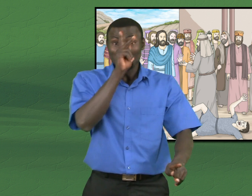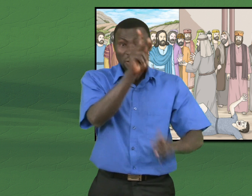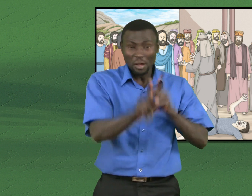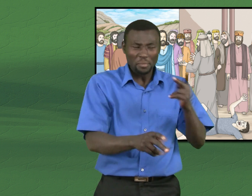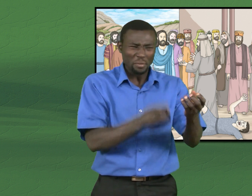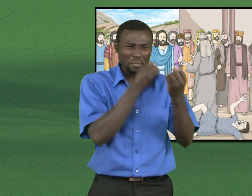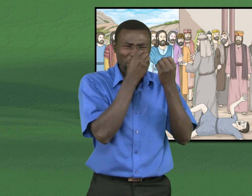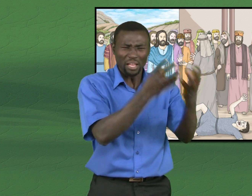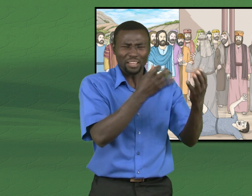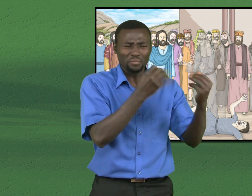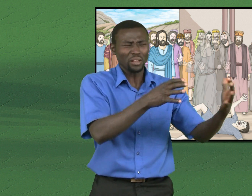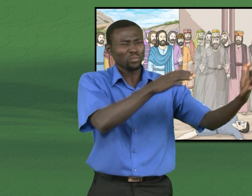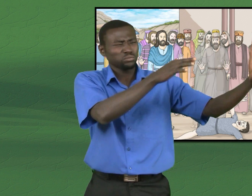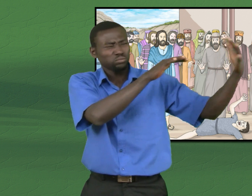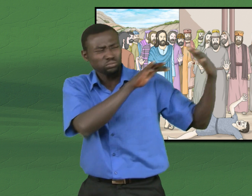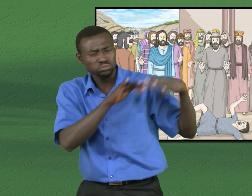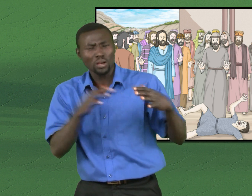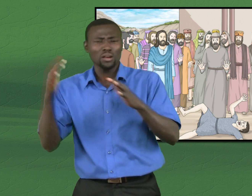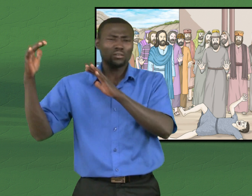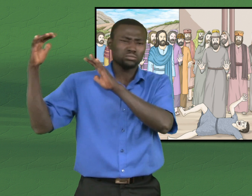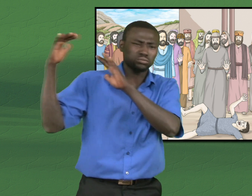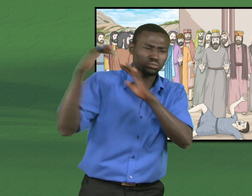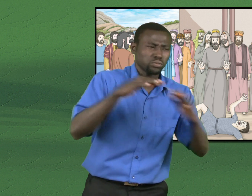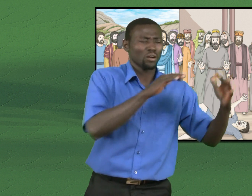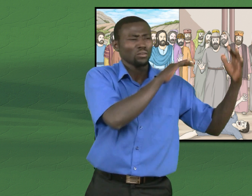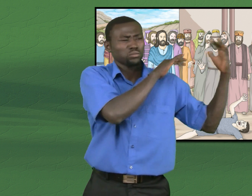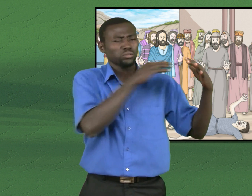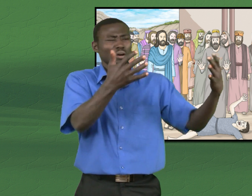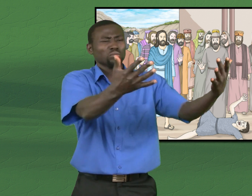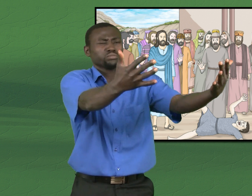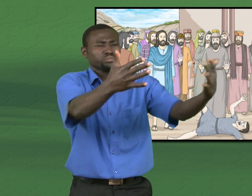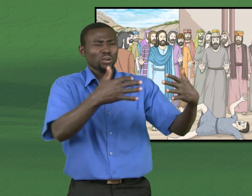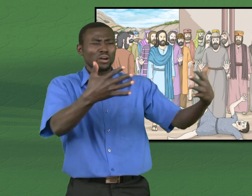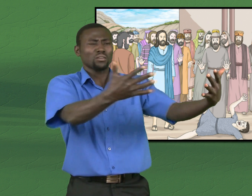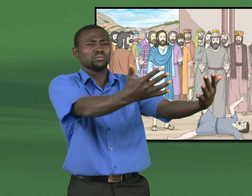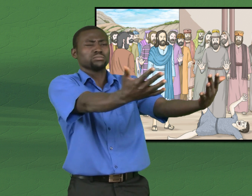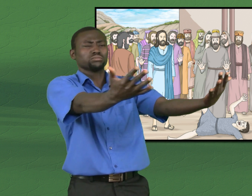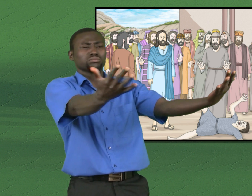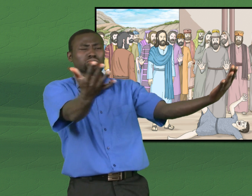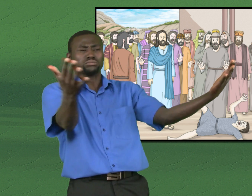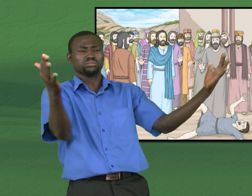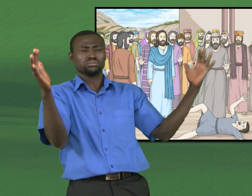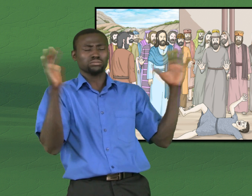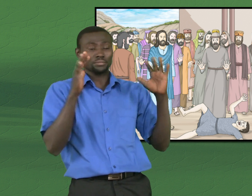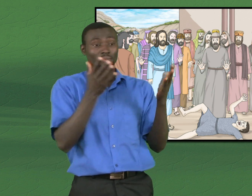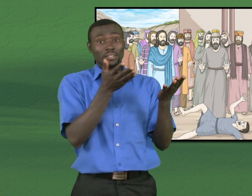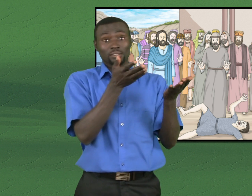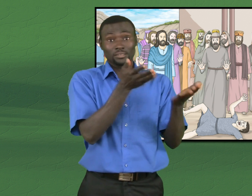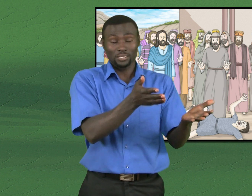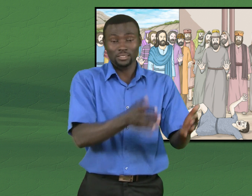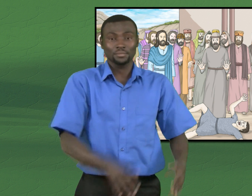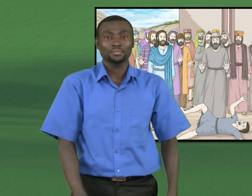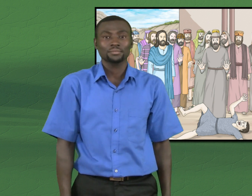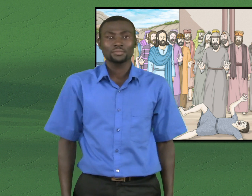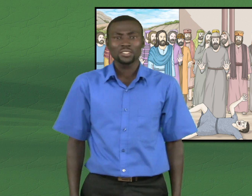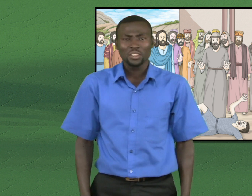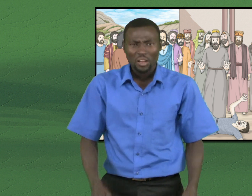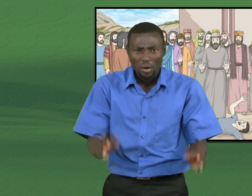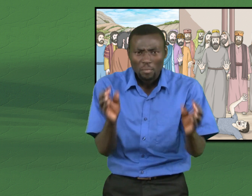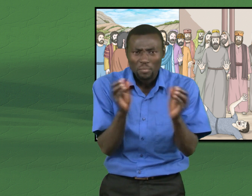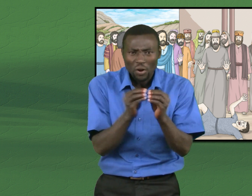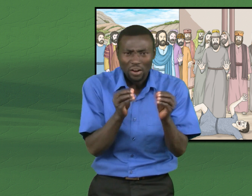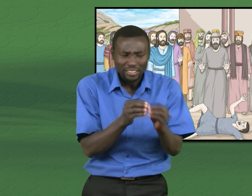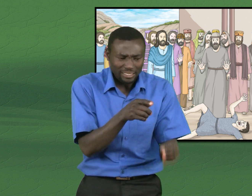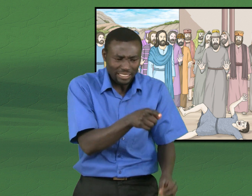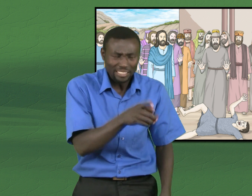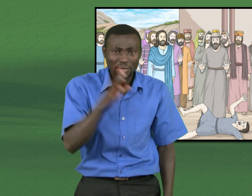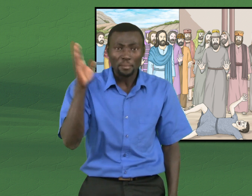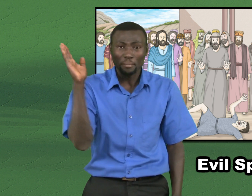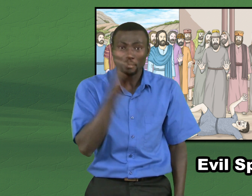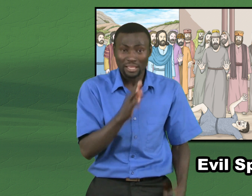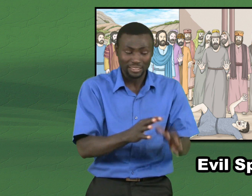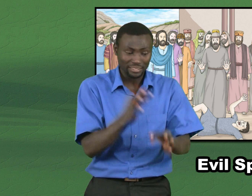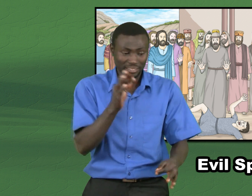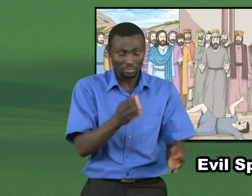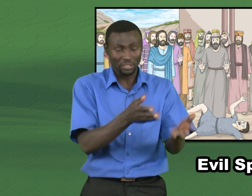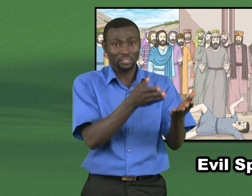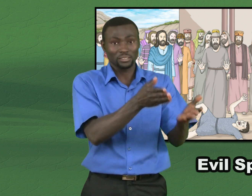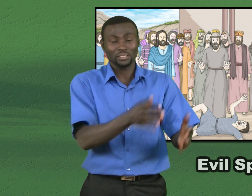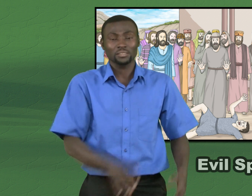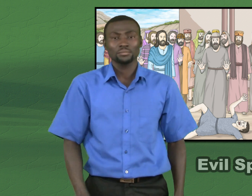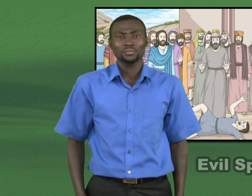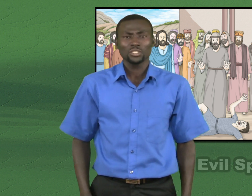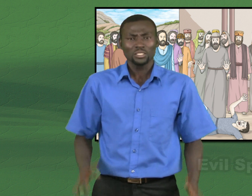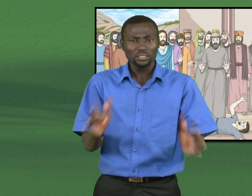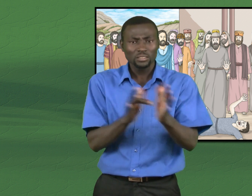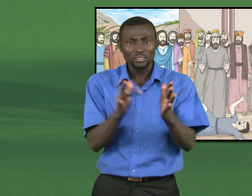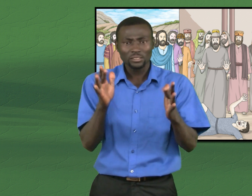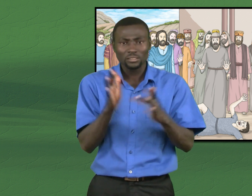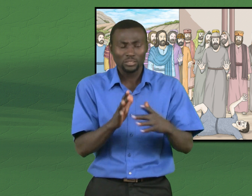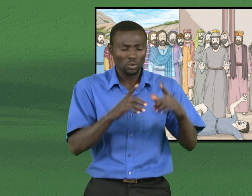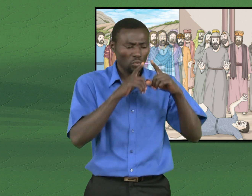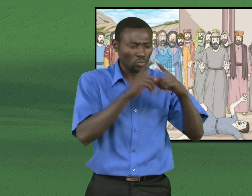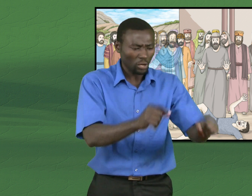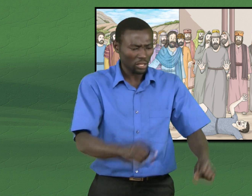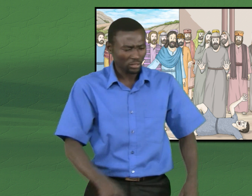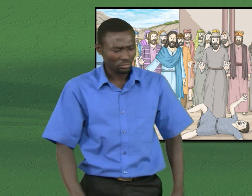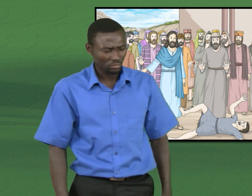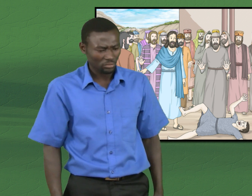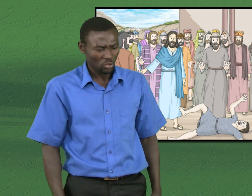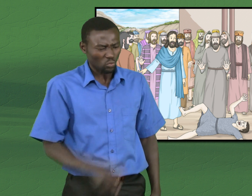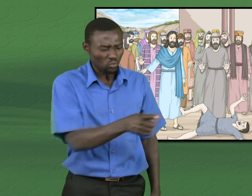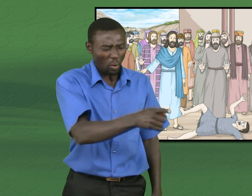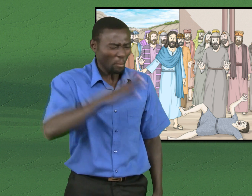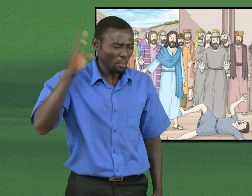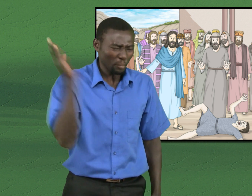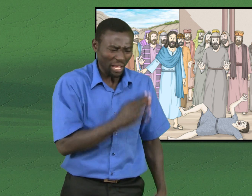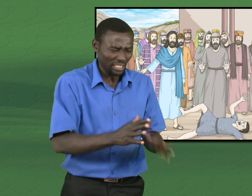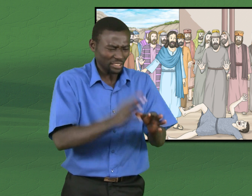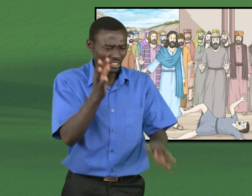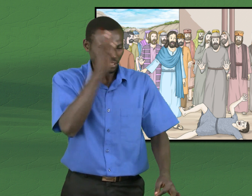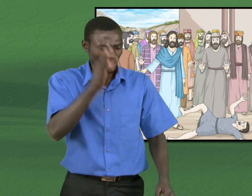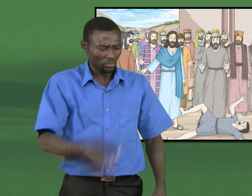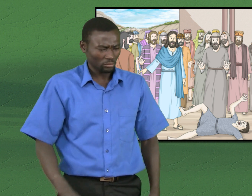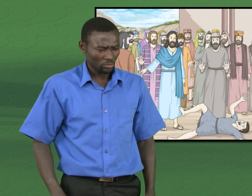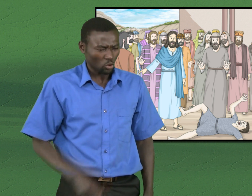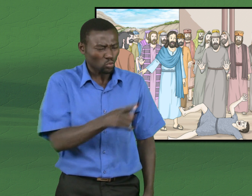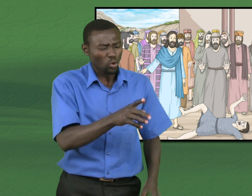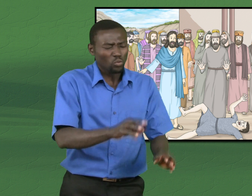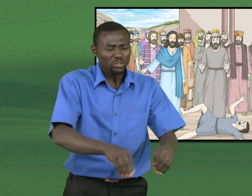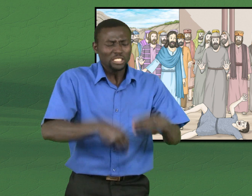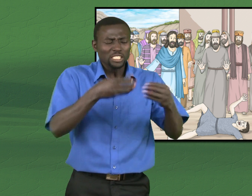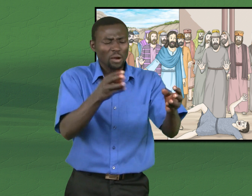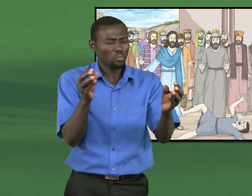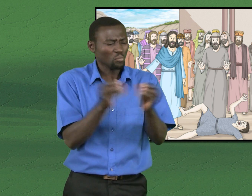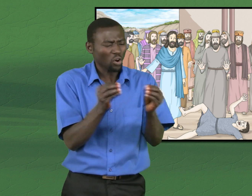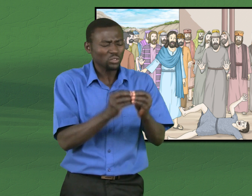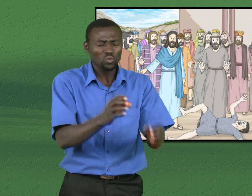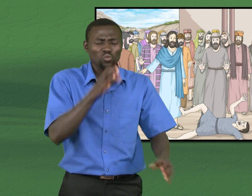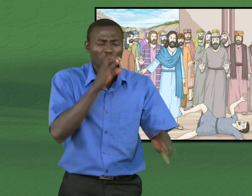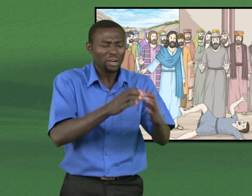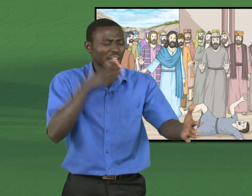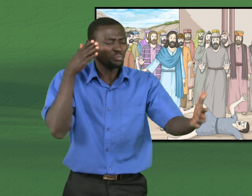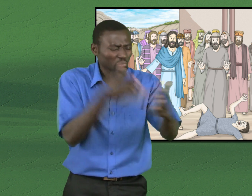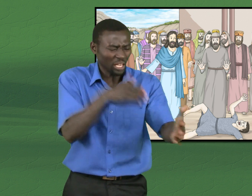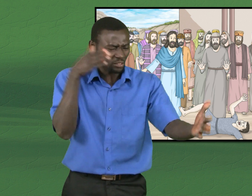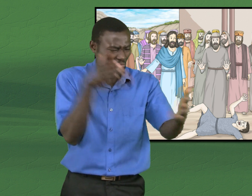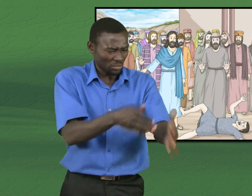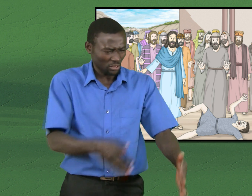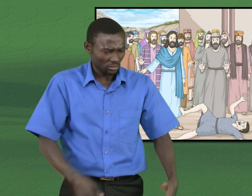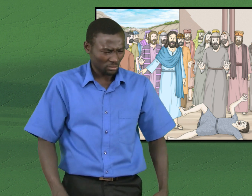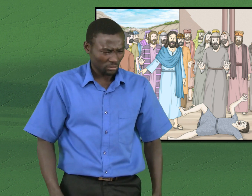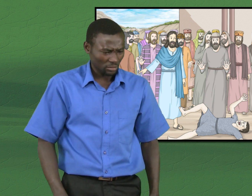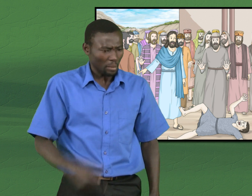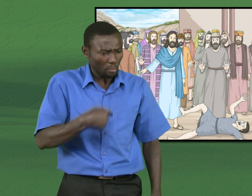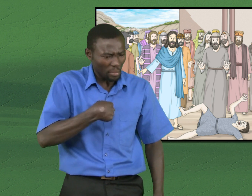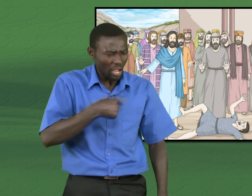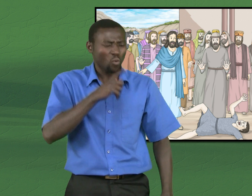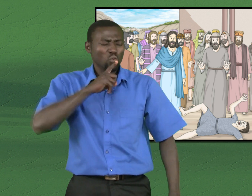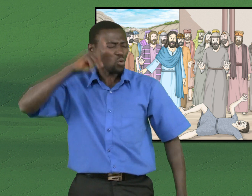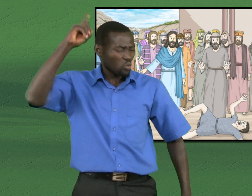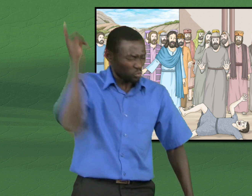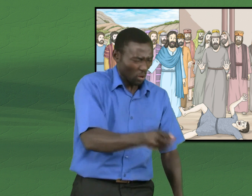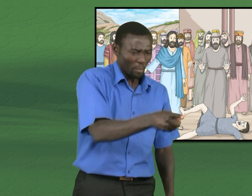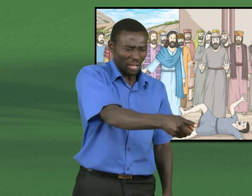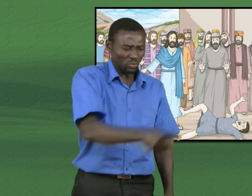When Jesus saw that a crowd had come running, He rebuked the unclean spirit.